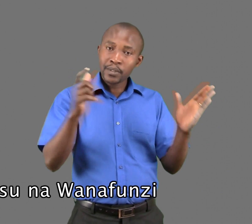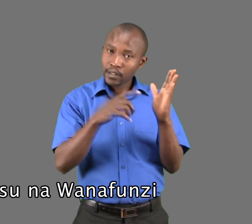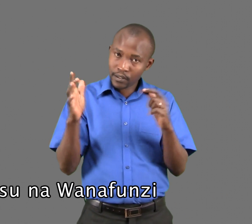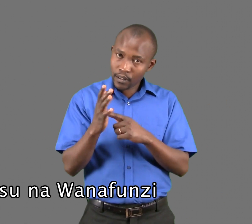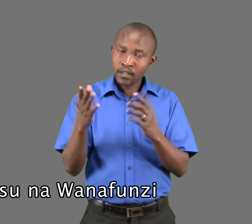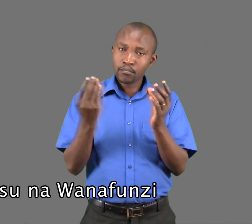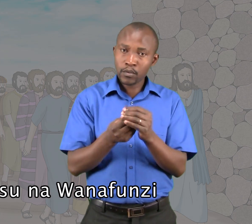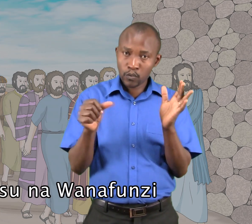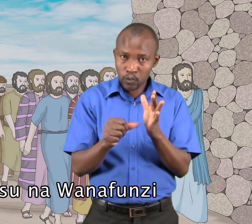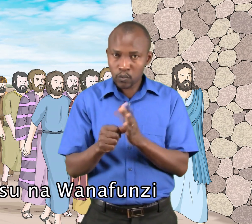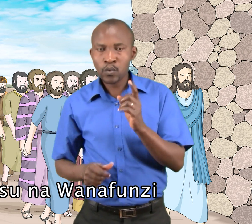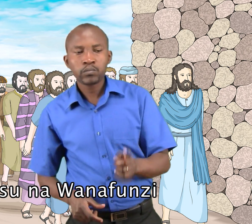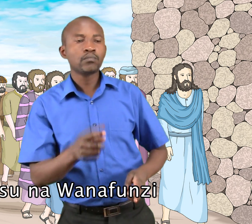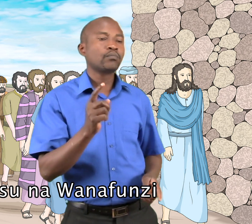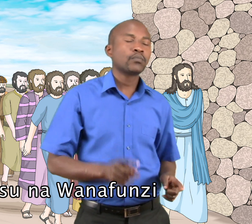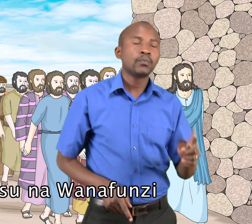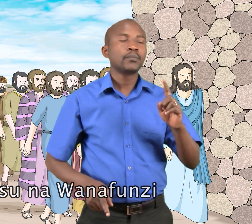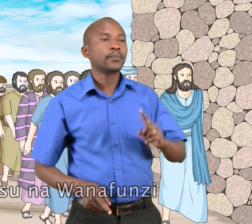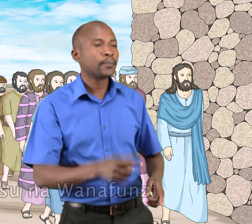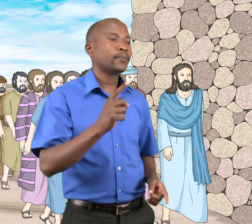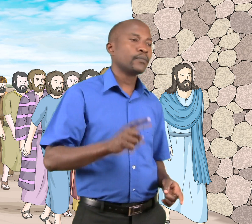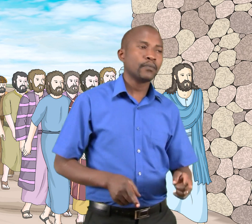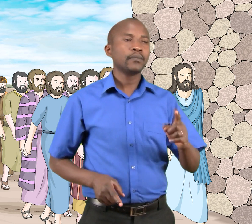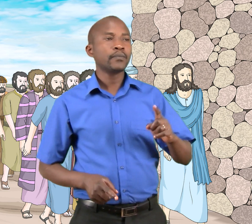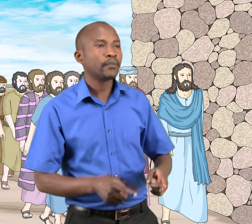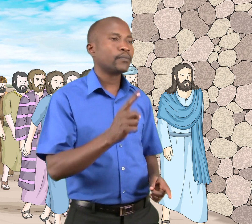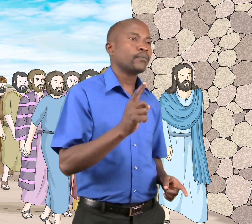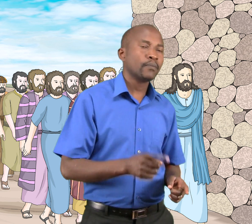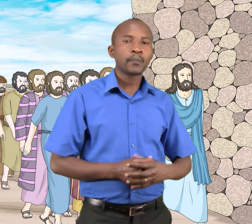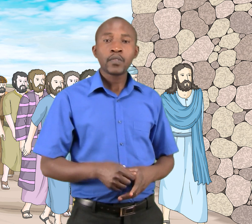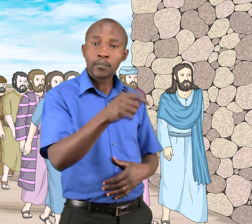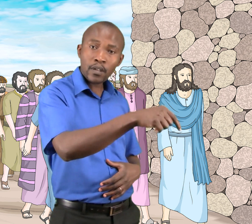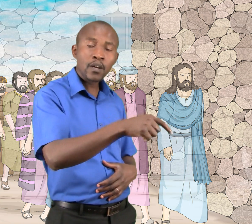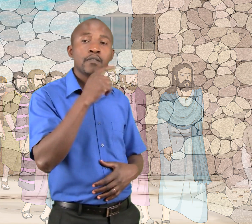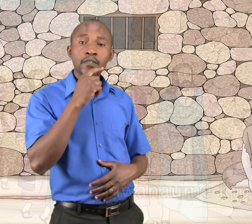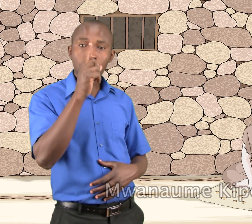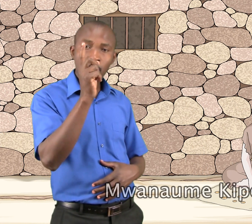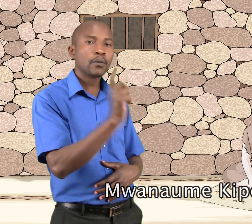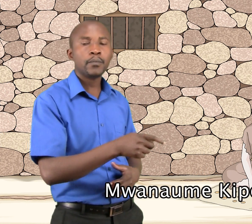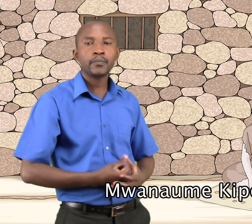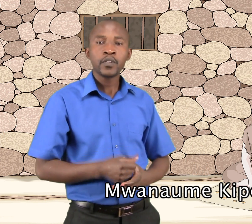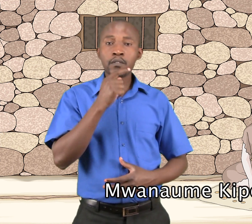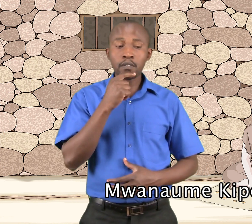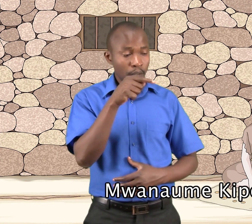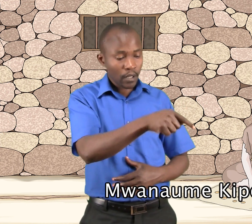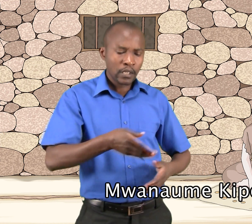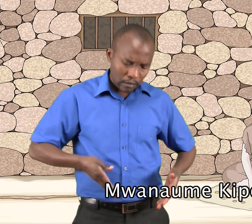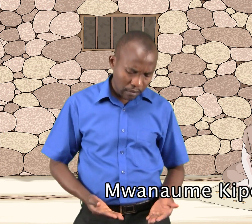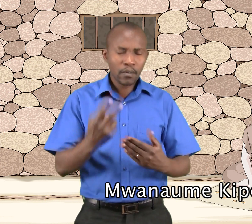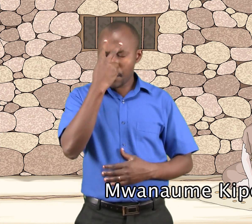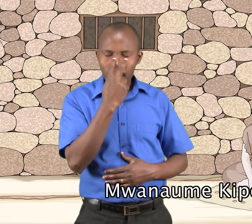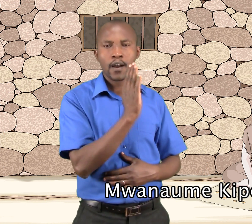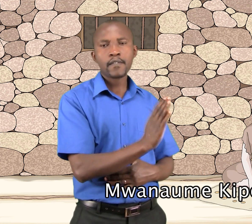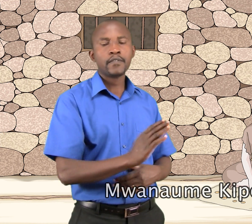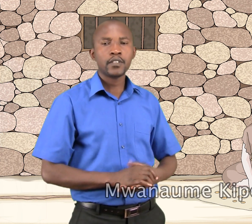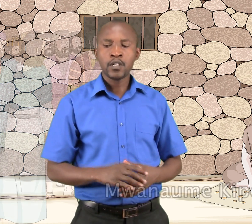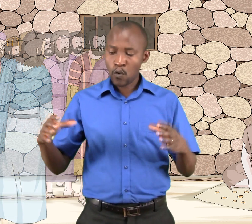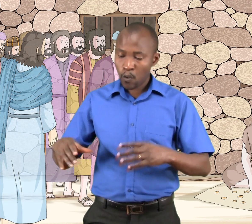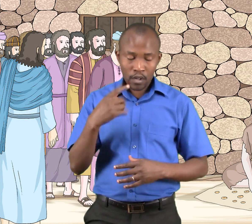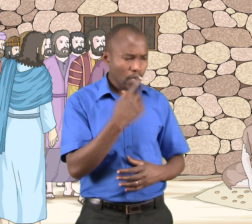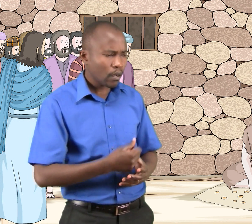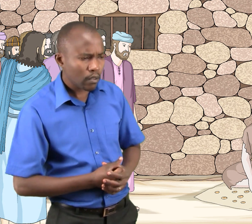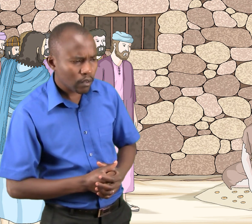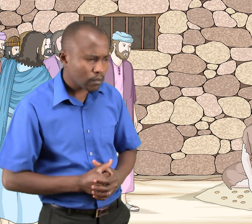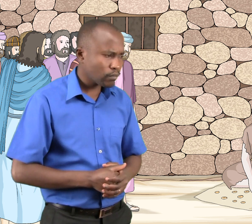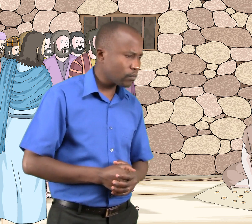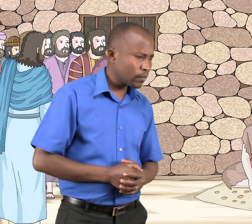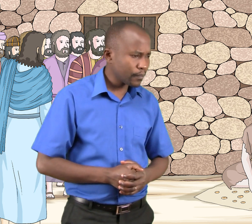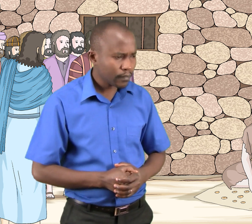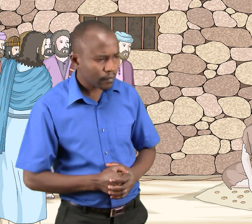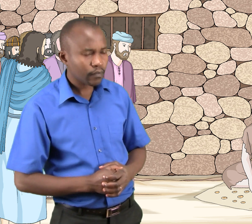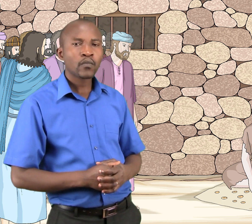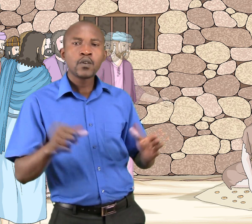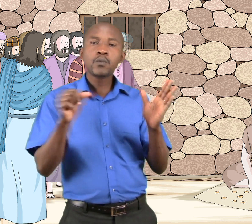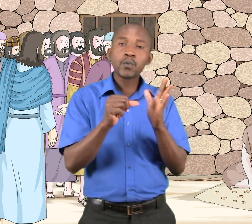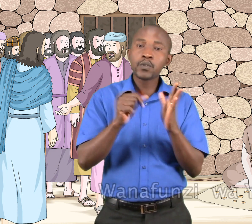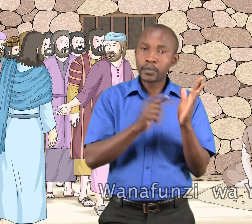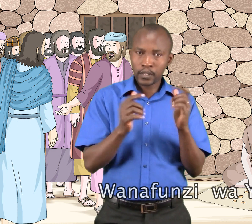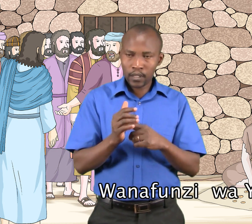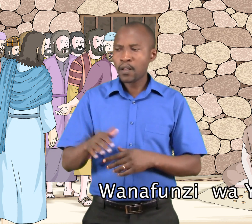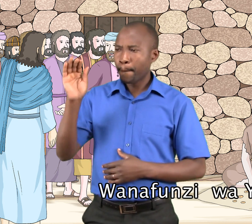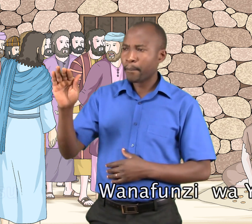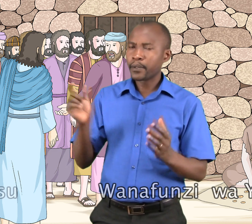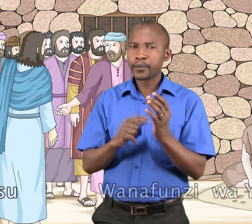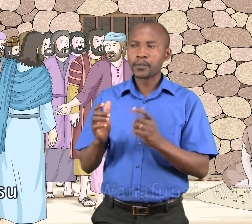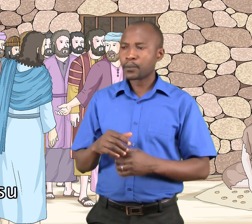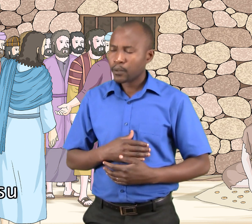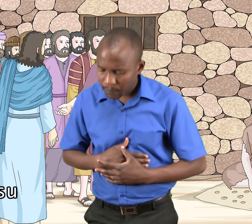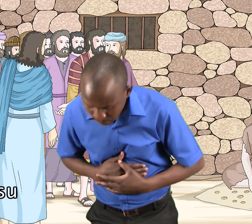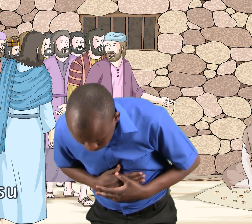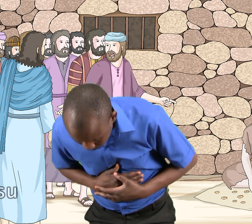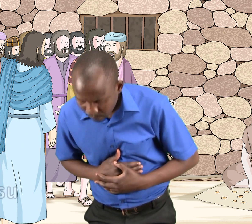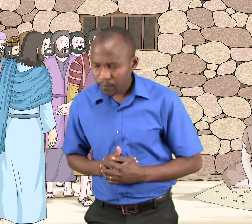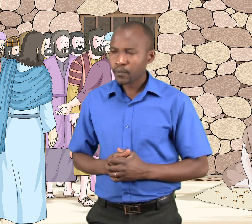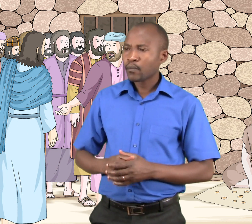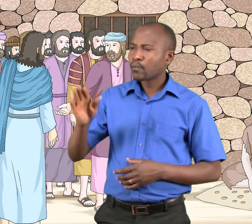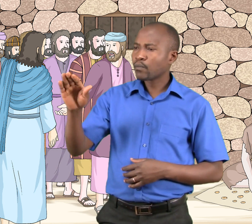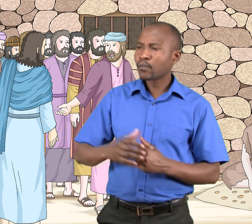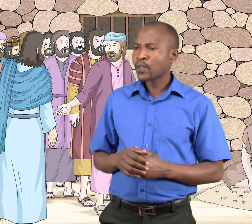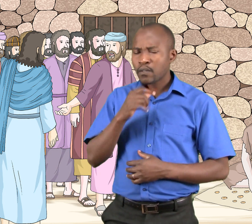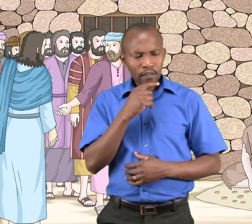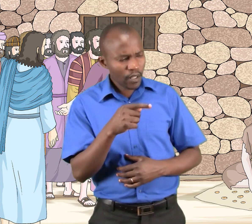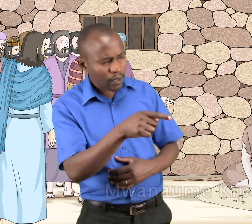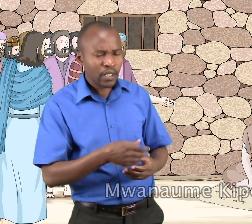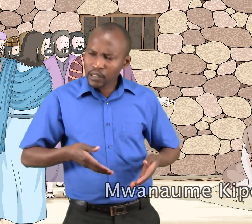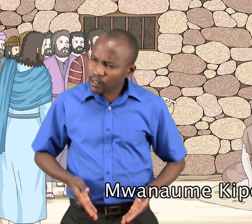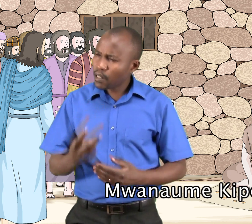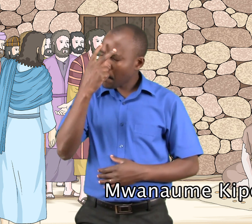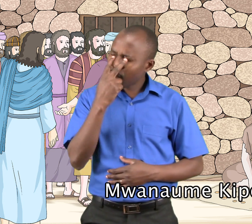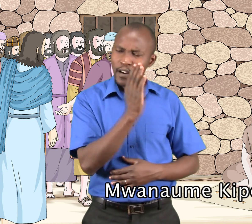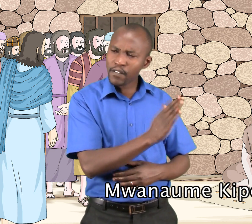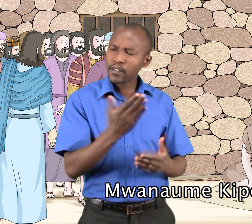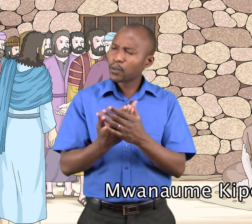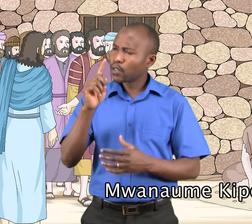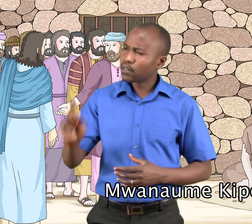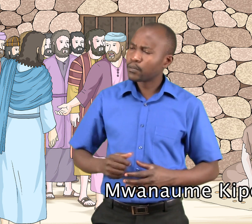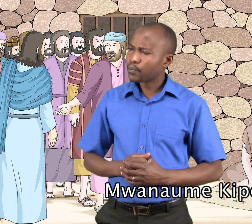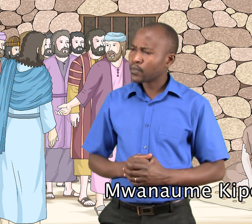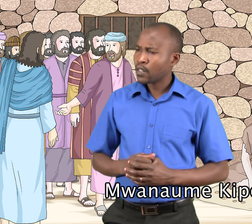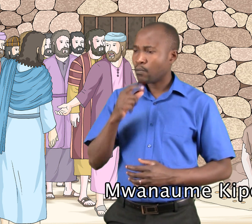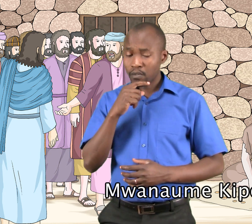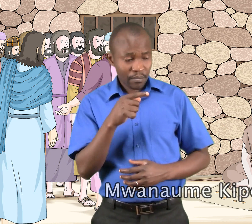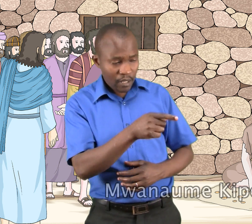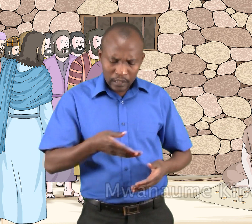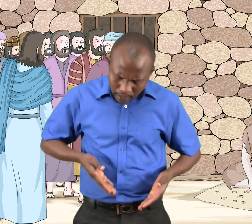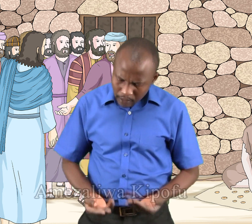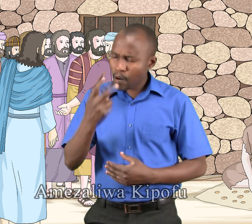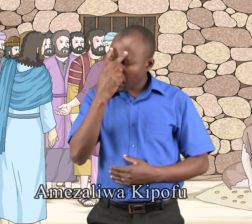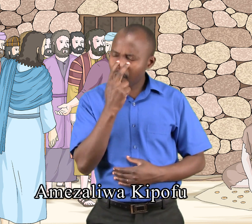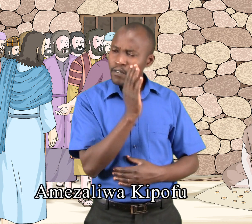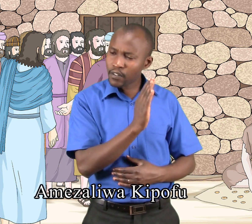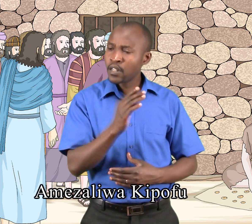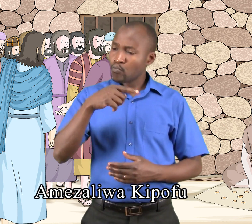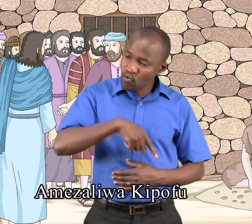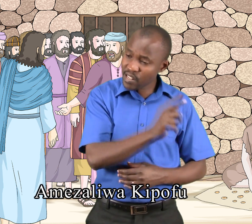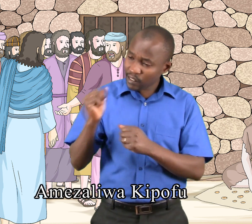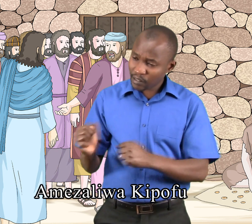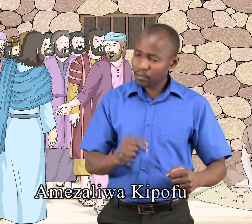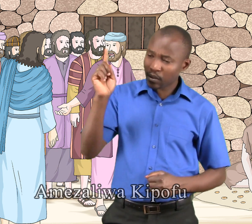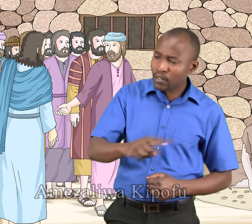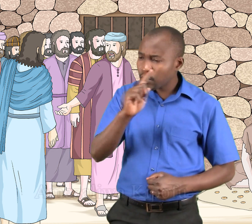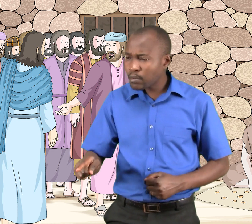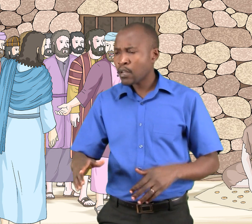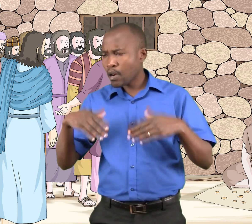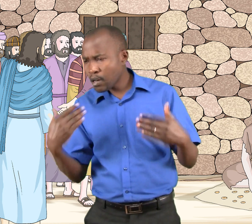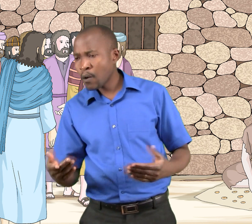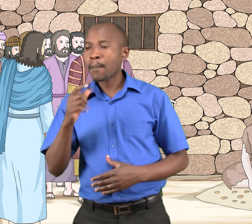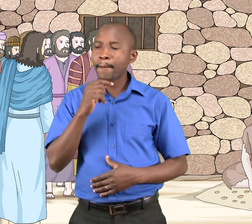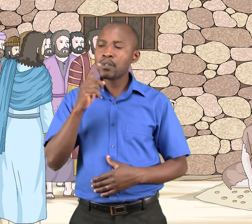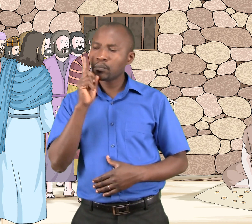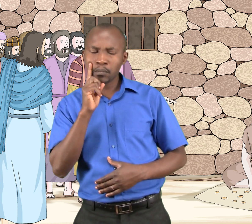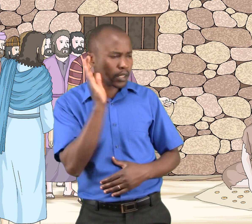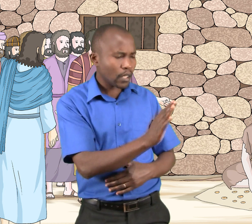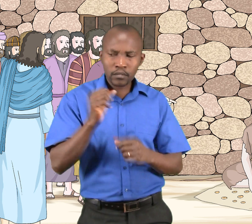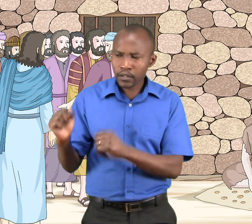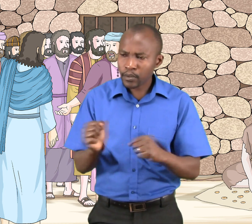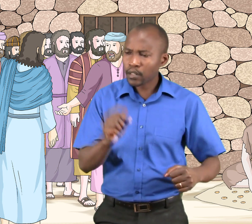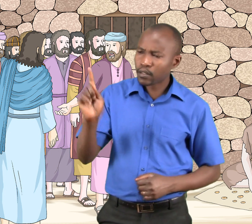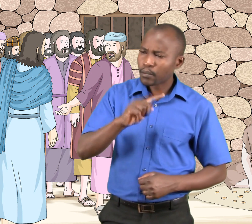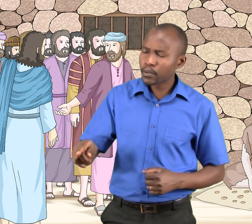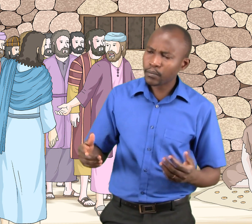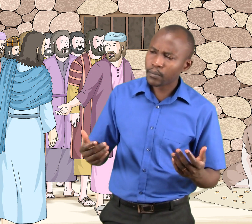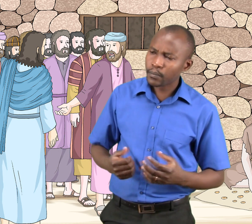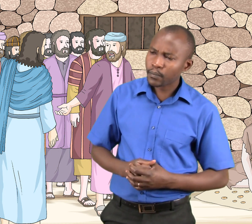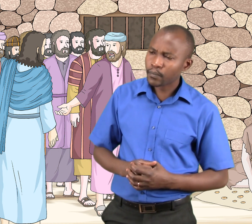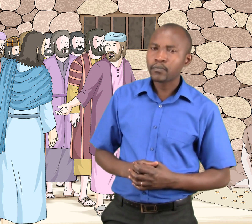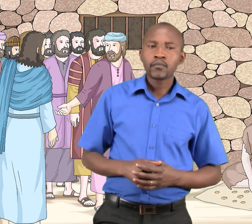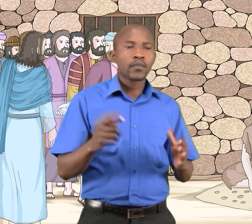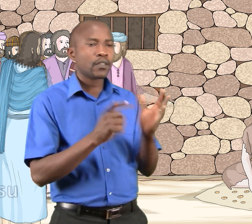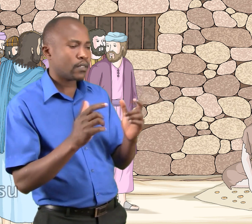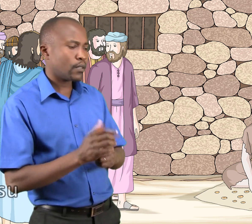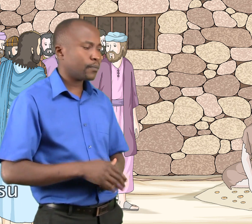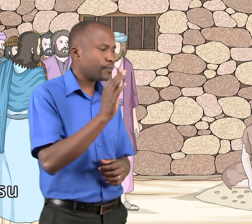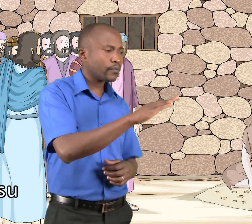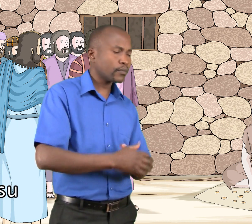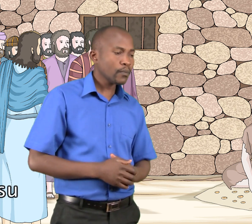Now as Jesus was passing by, He saw a man blind from birth, and His disciples asked Him, “Rabbi, who sinned, this man or his parents, that he was born blind?”